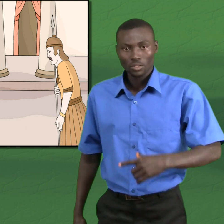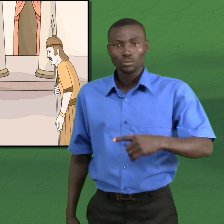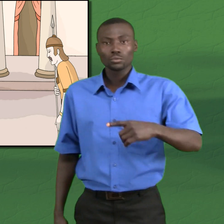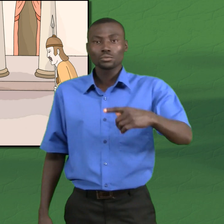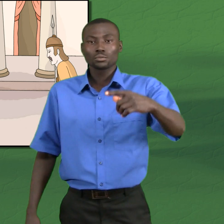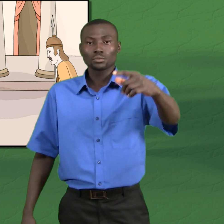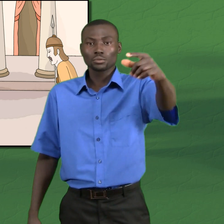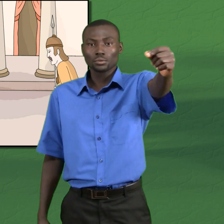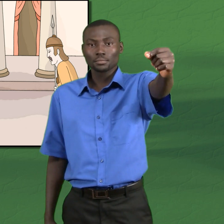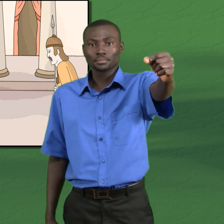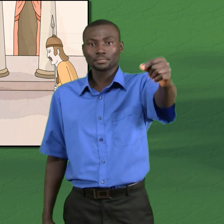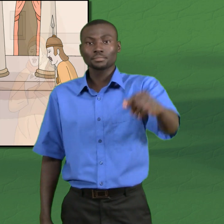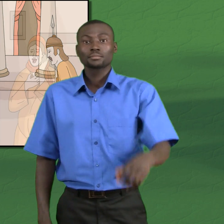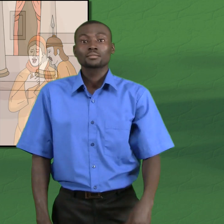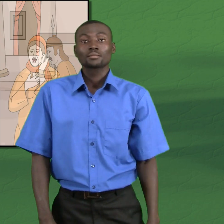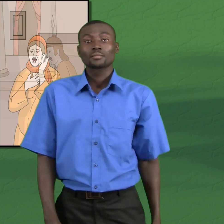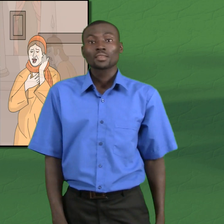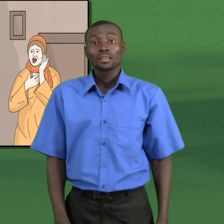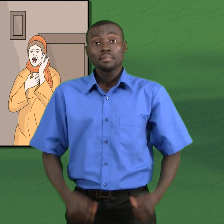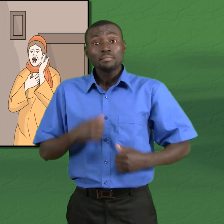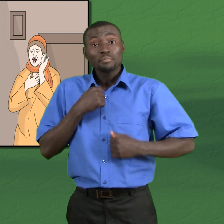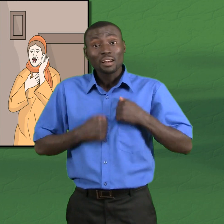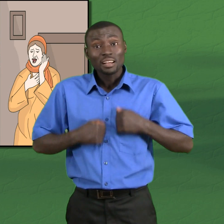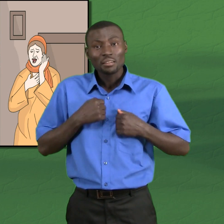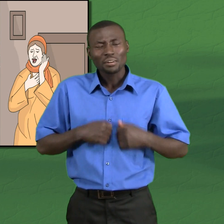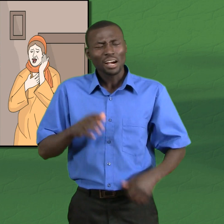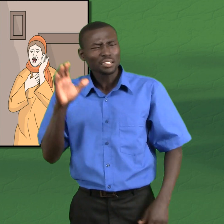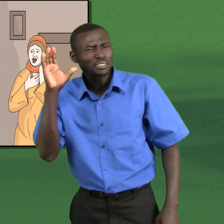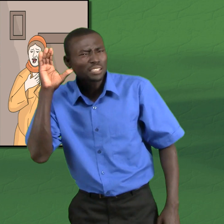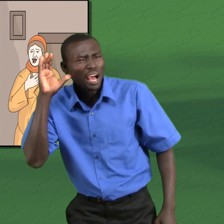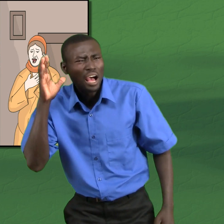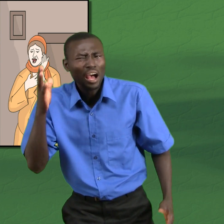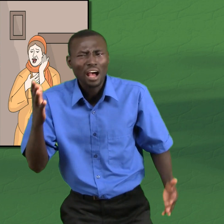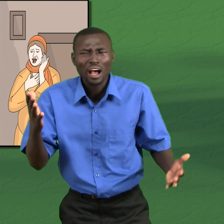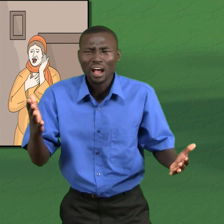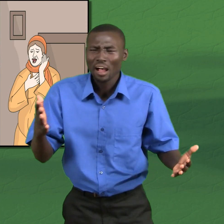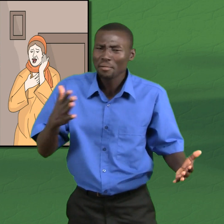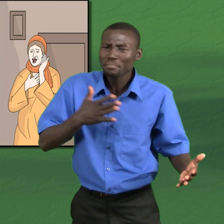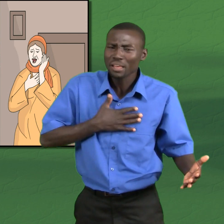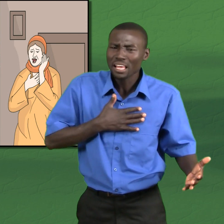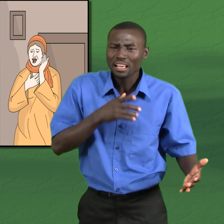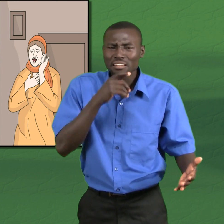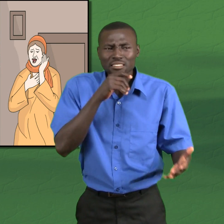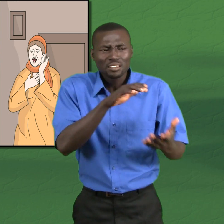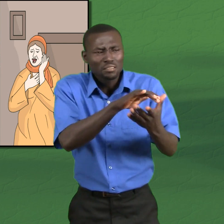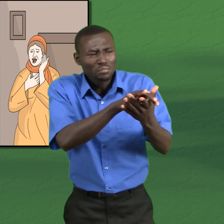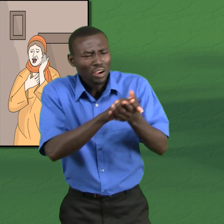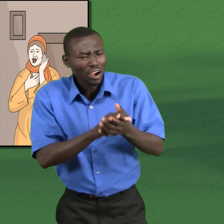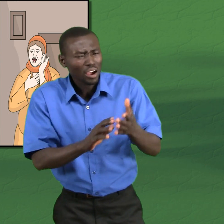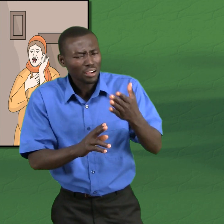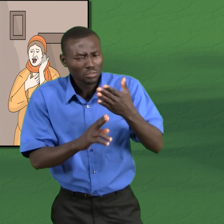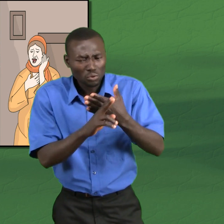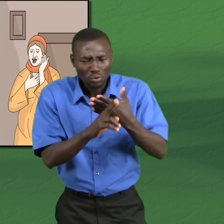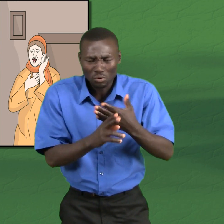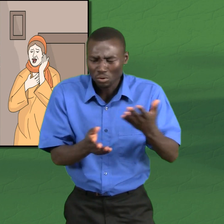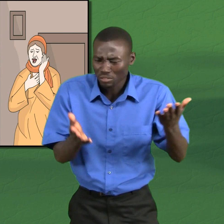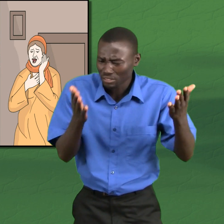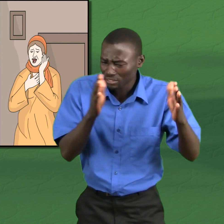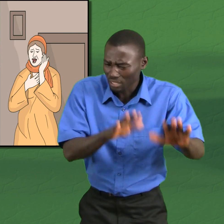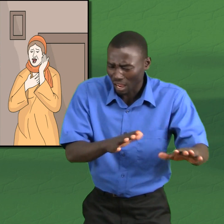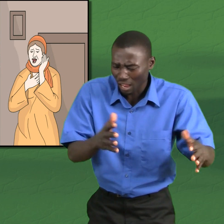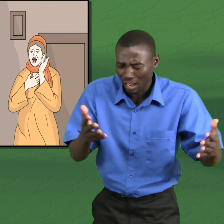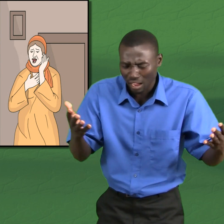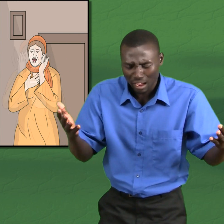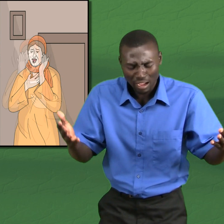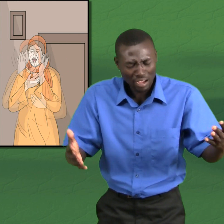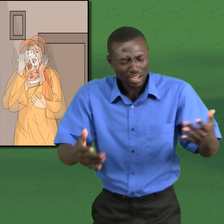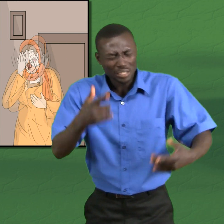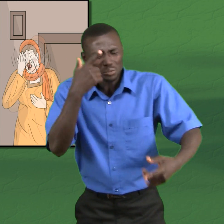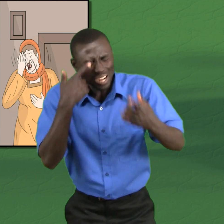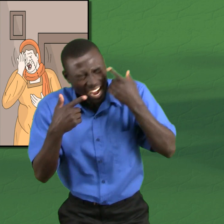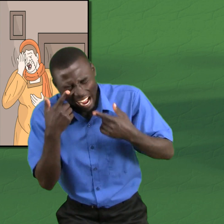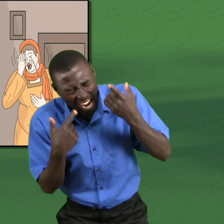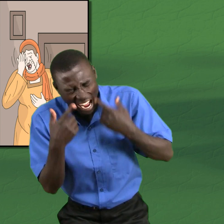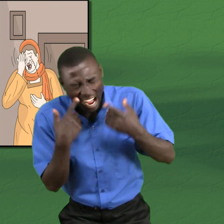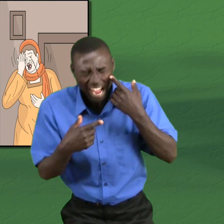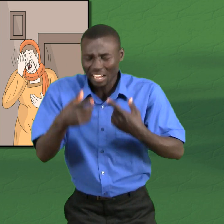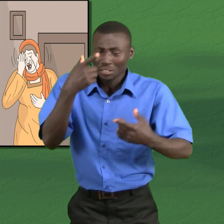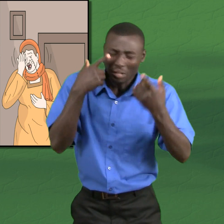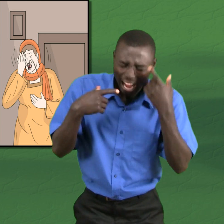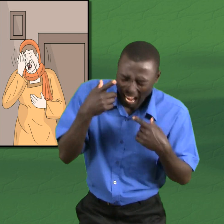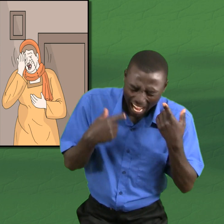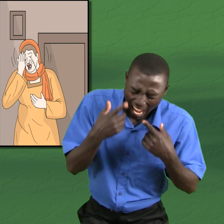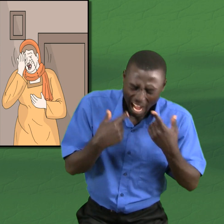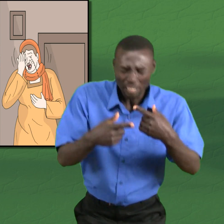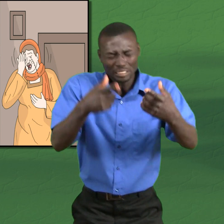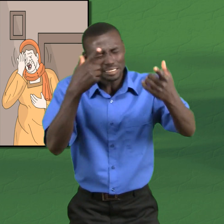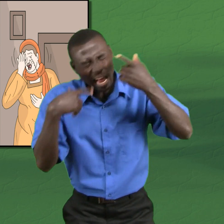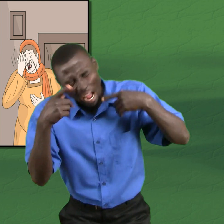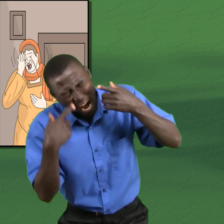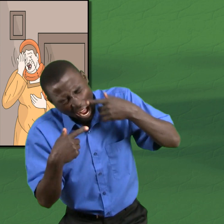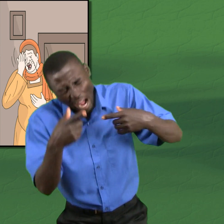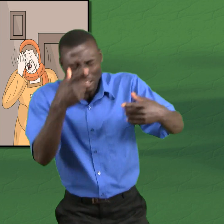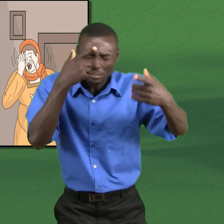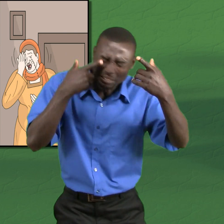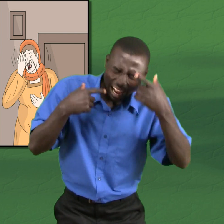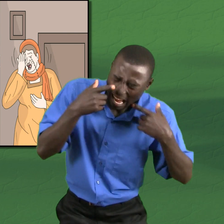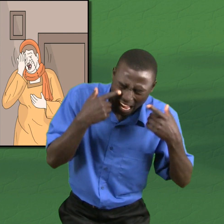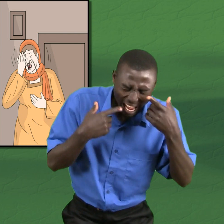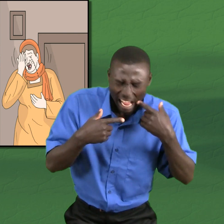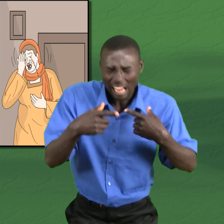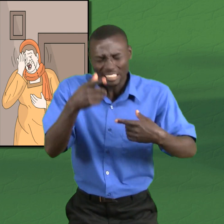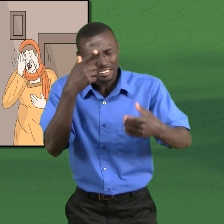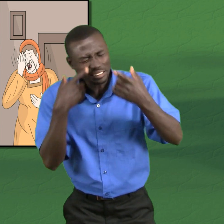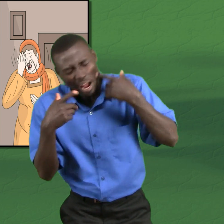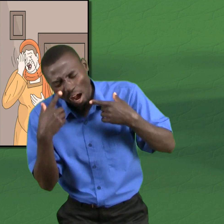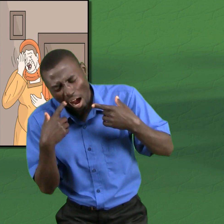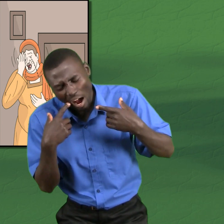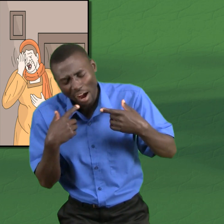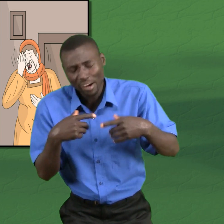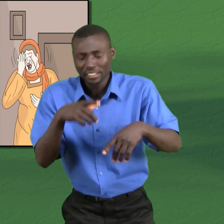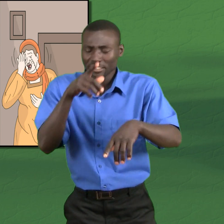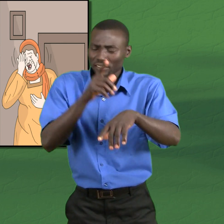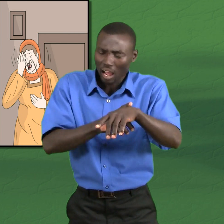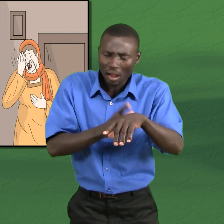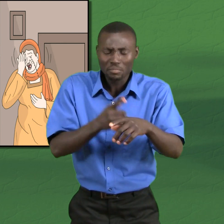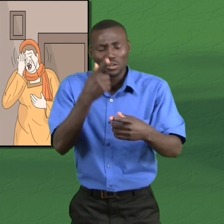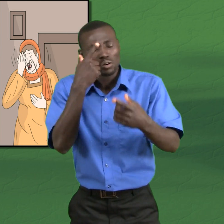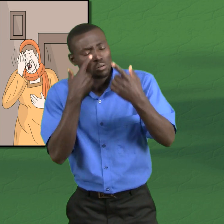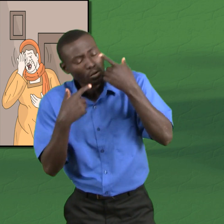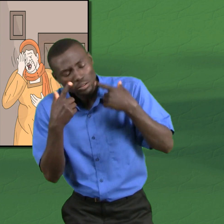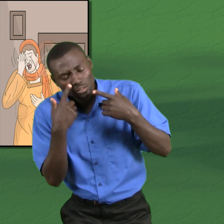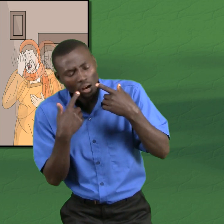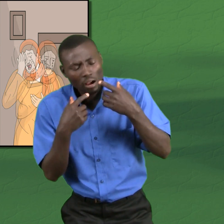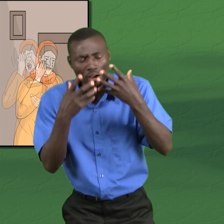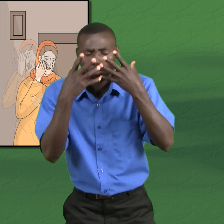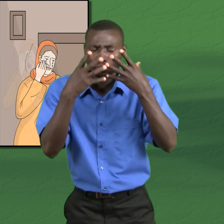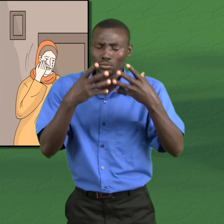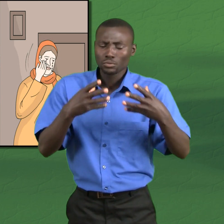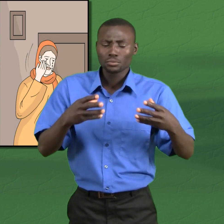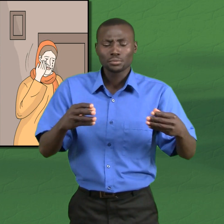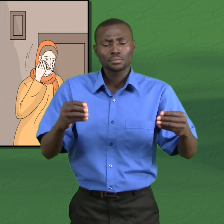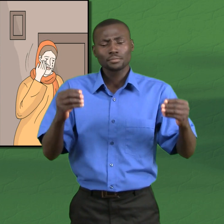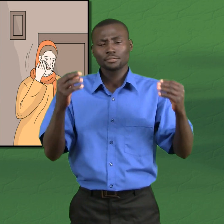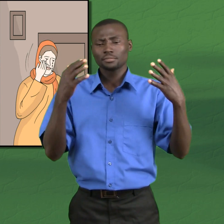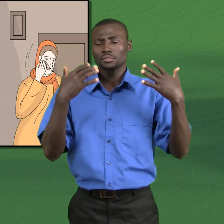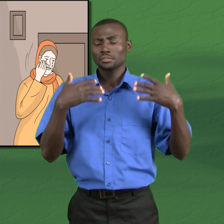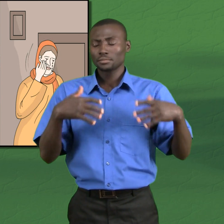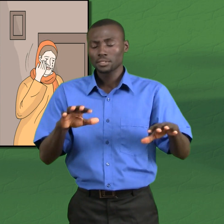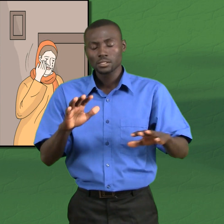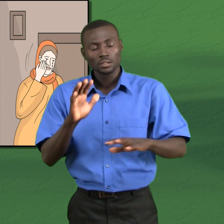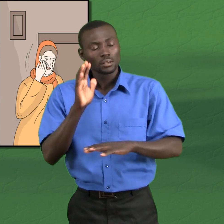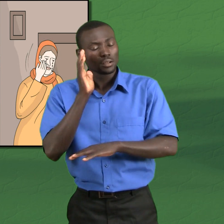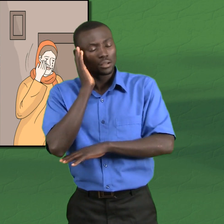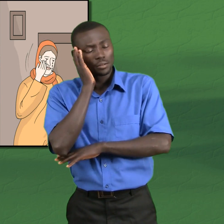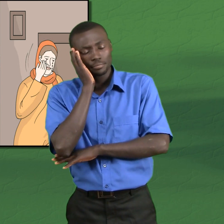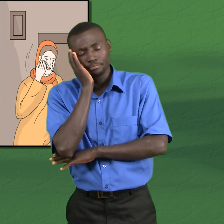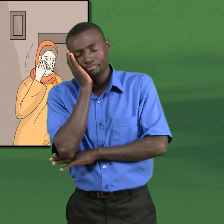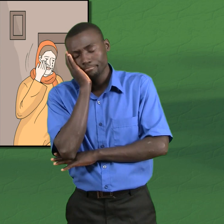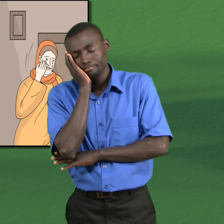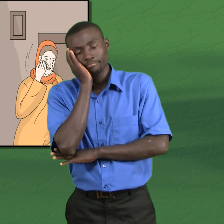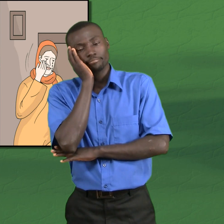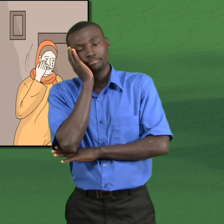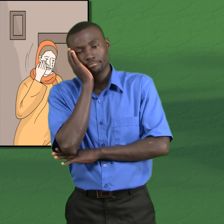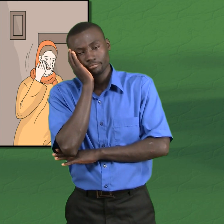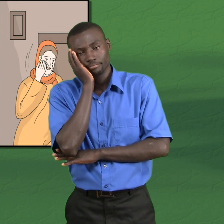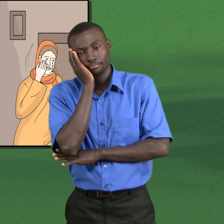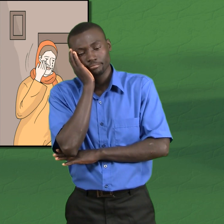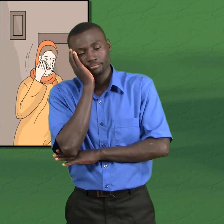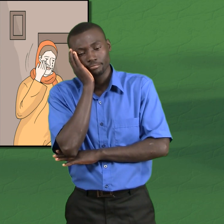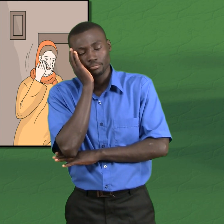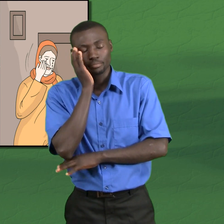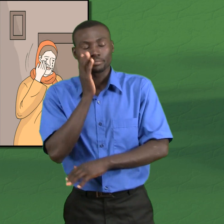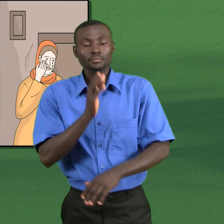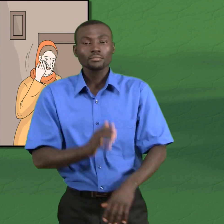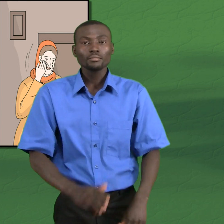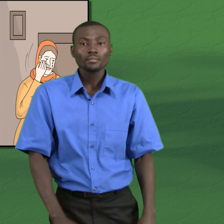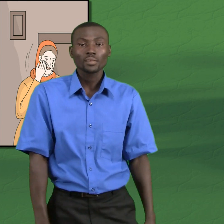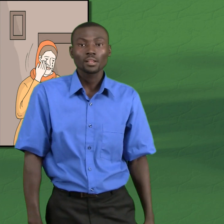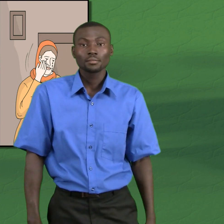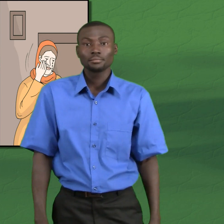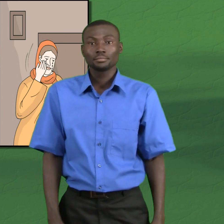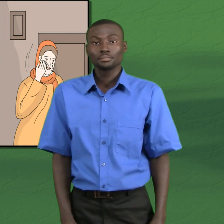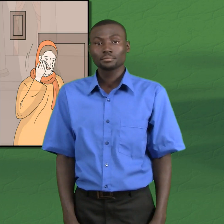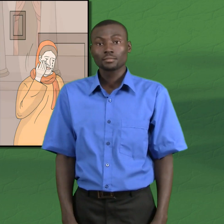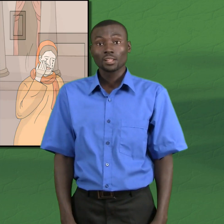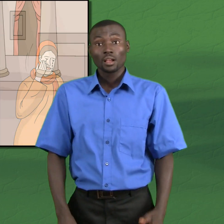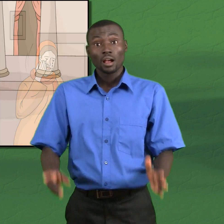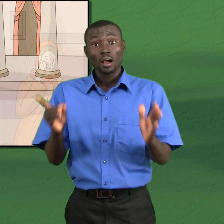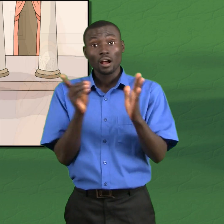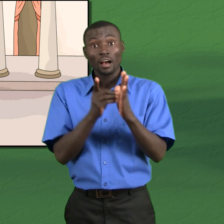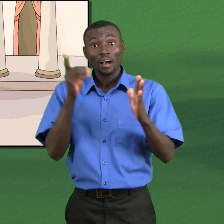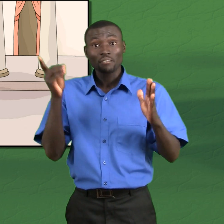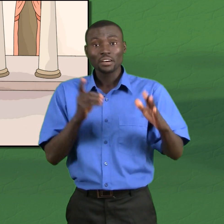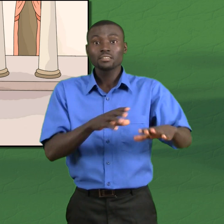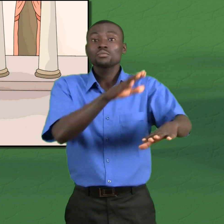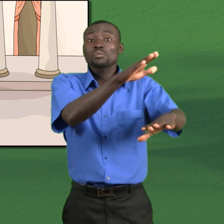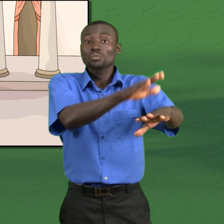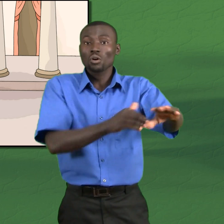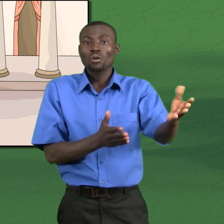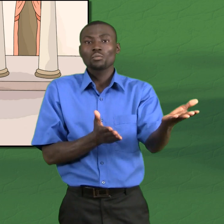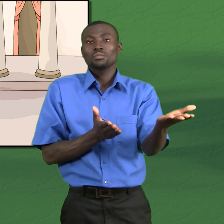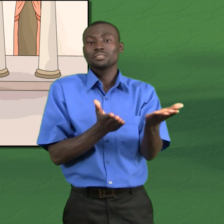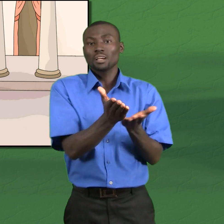When Uriah’s wife heard that her husband was dead, she mourned for him.